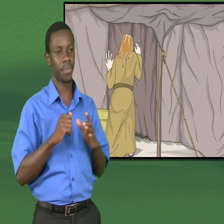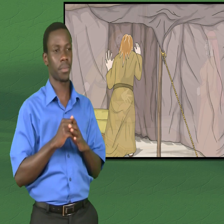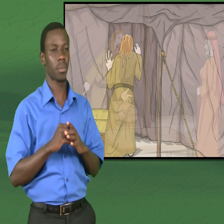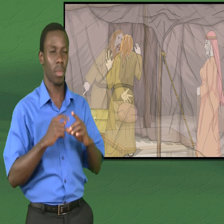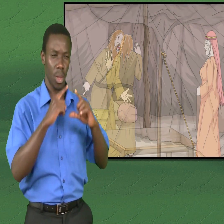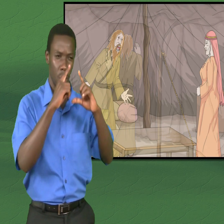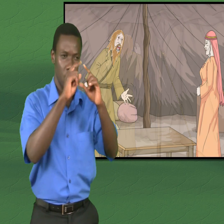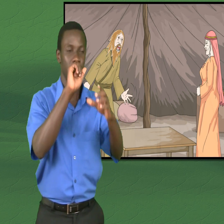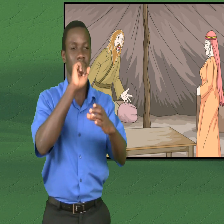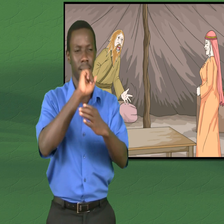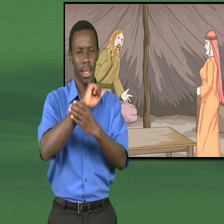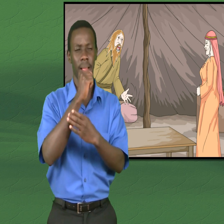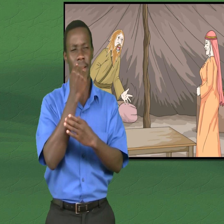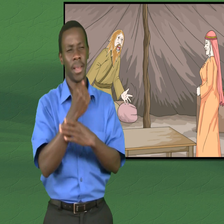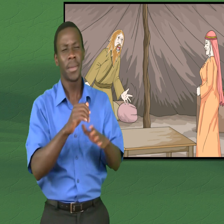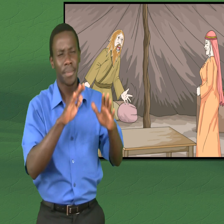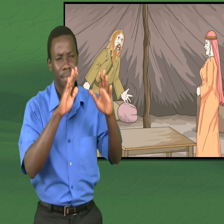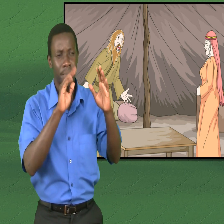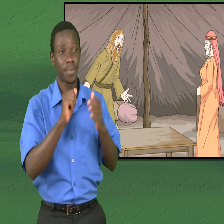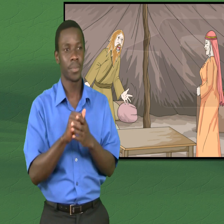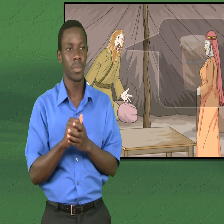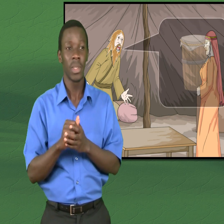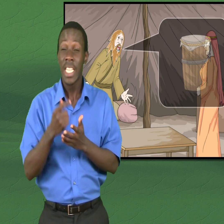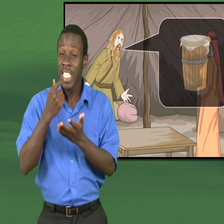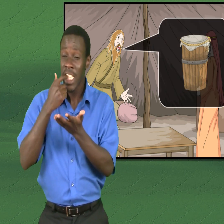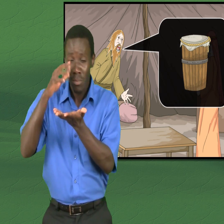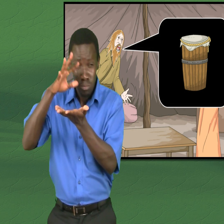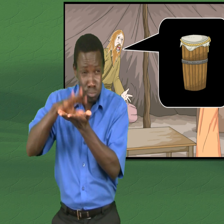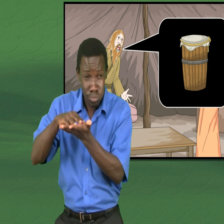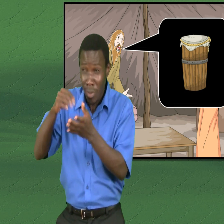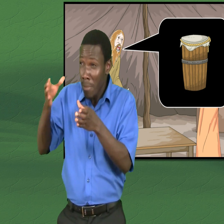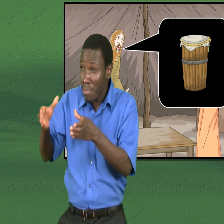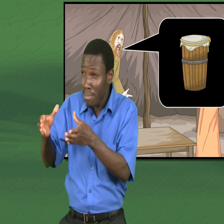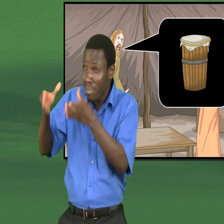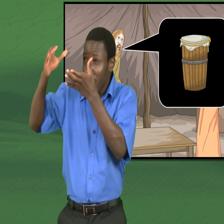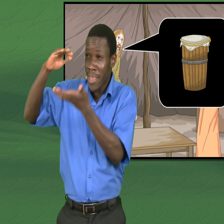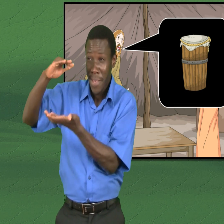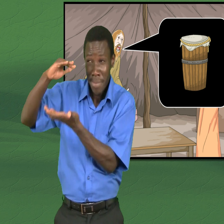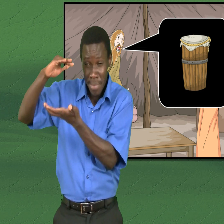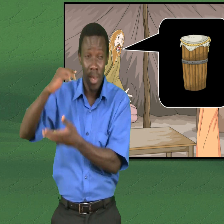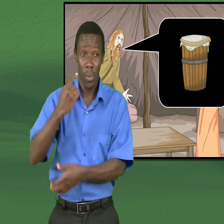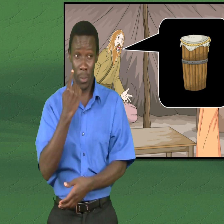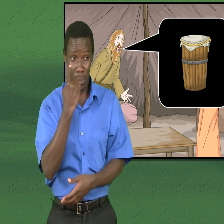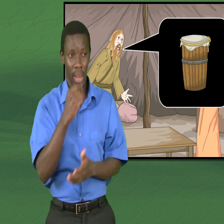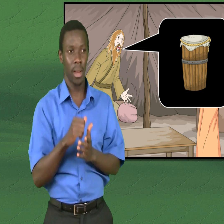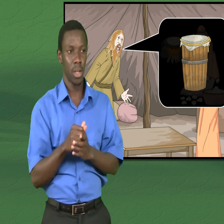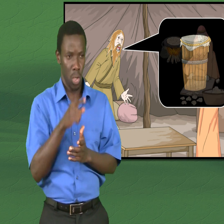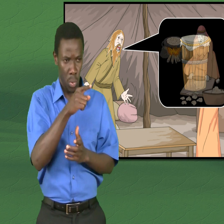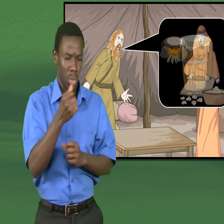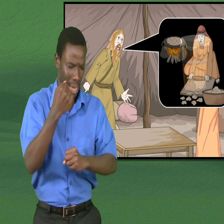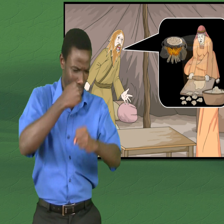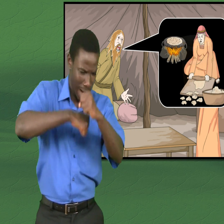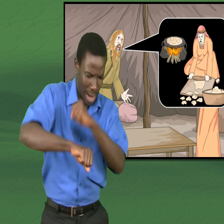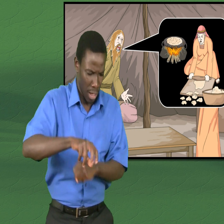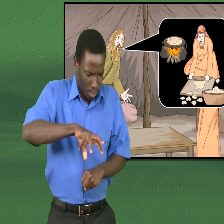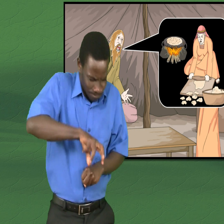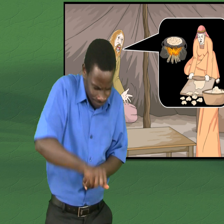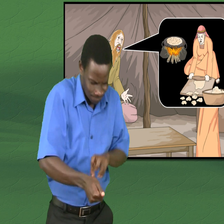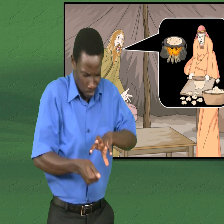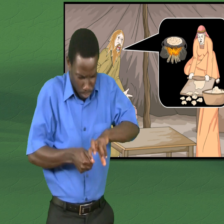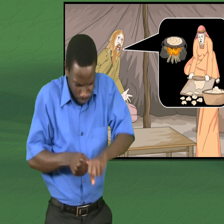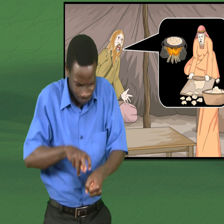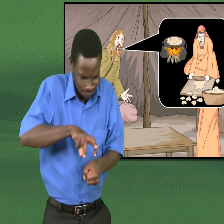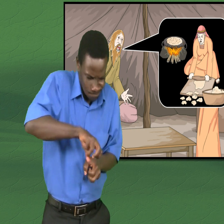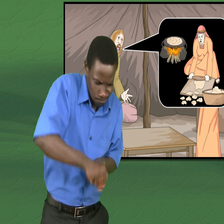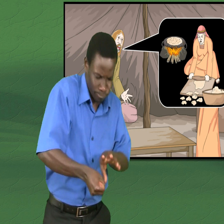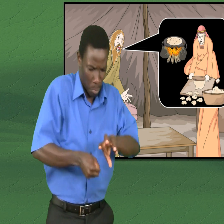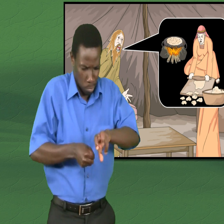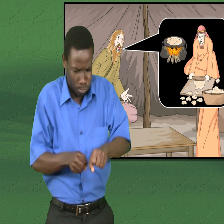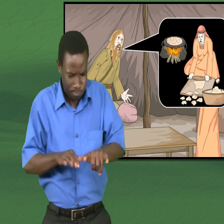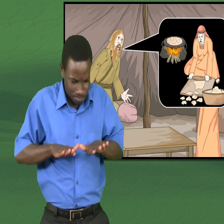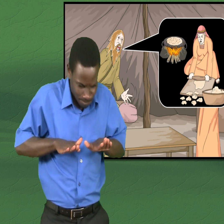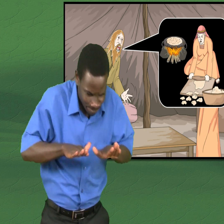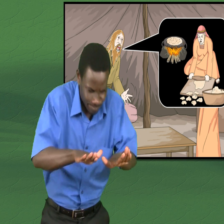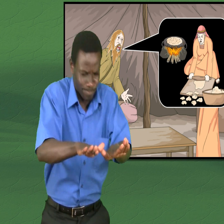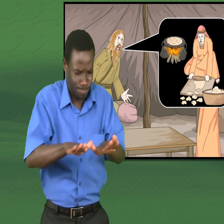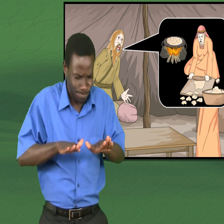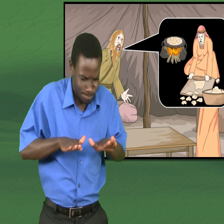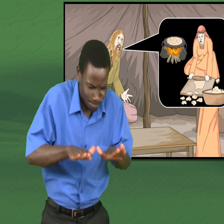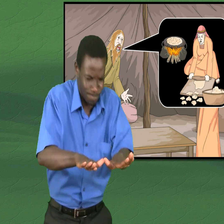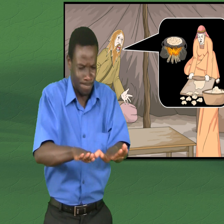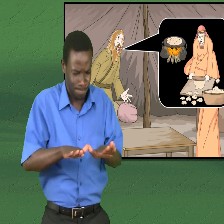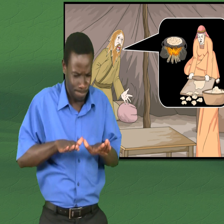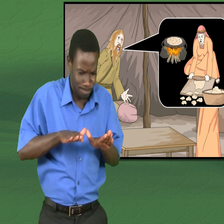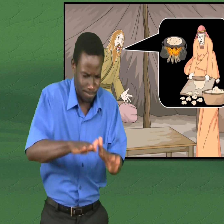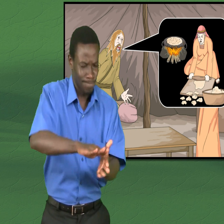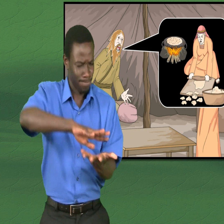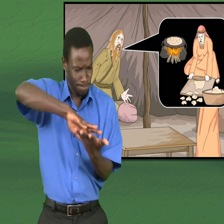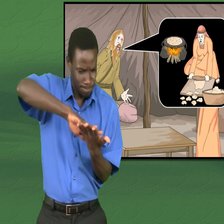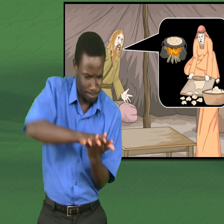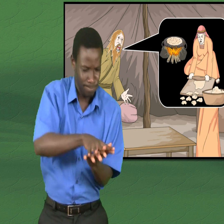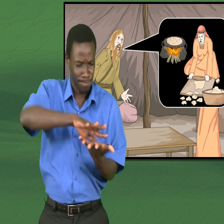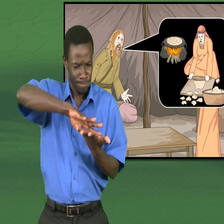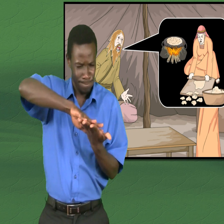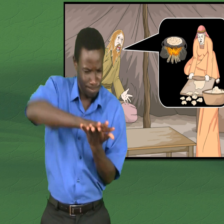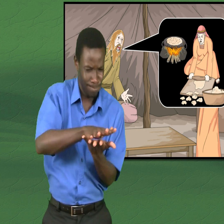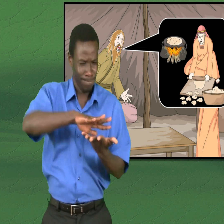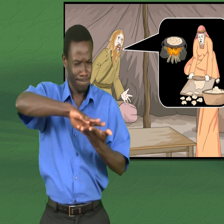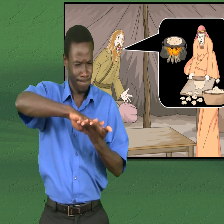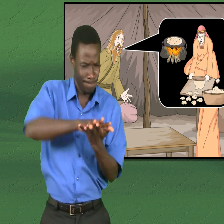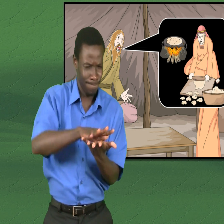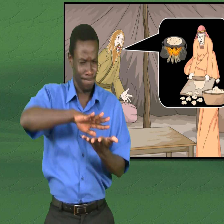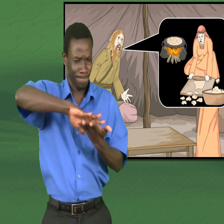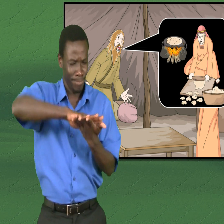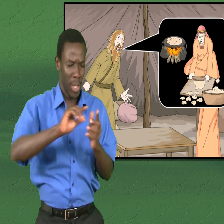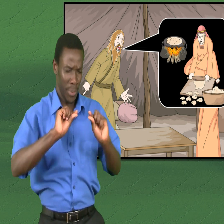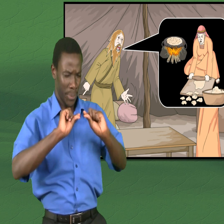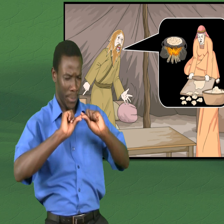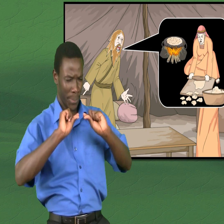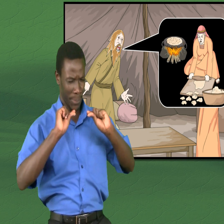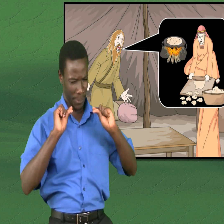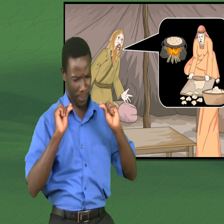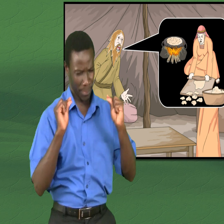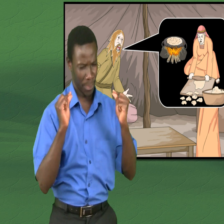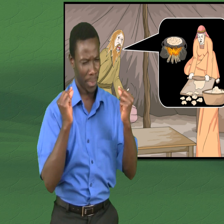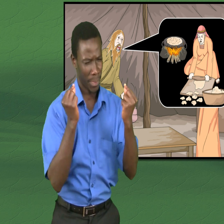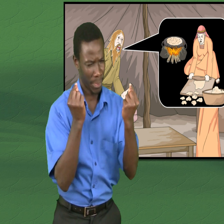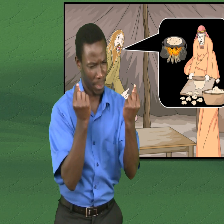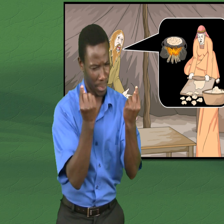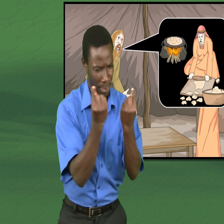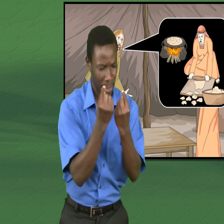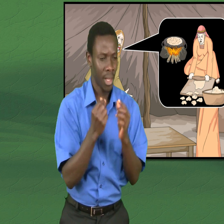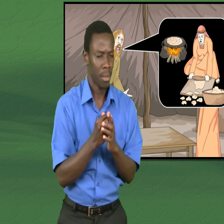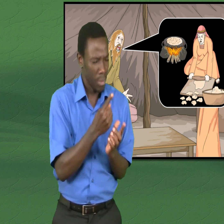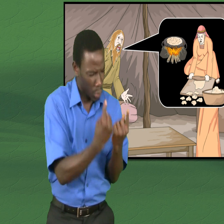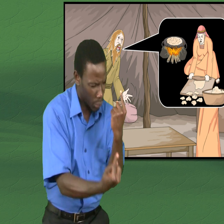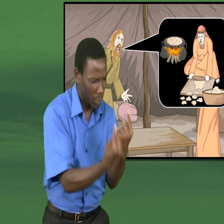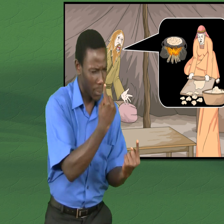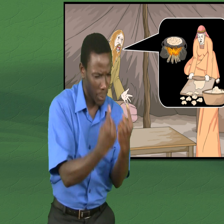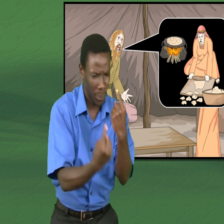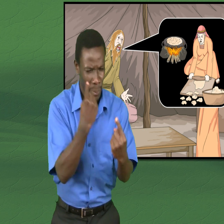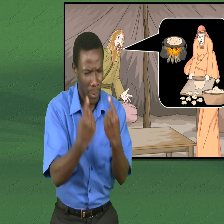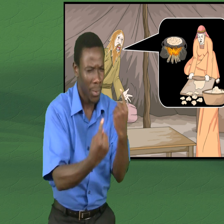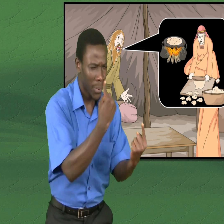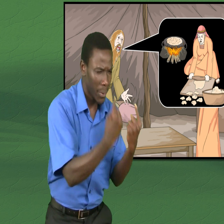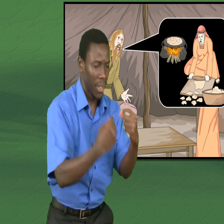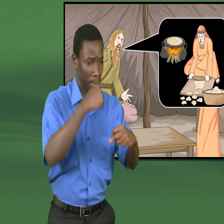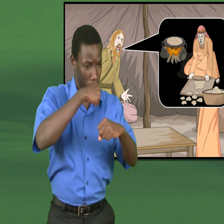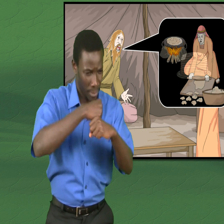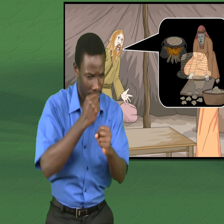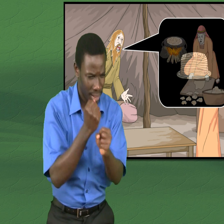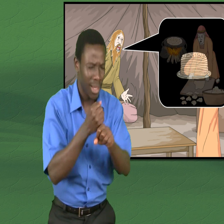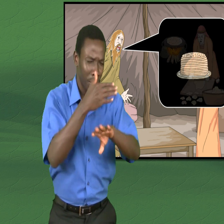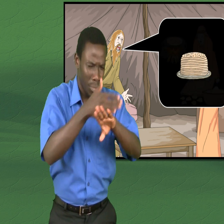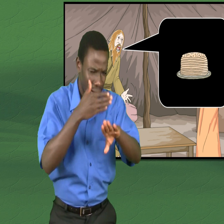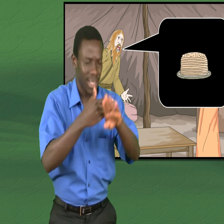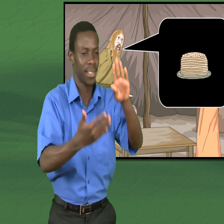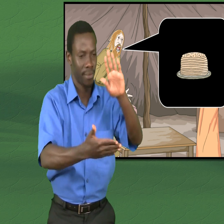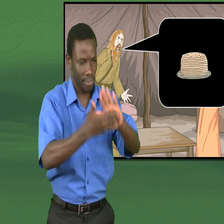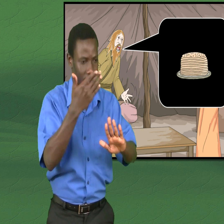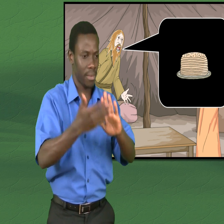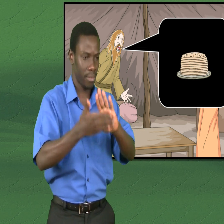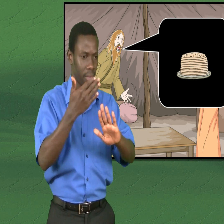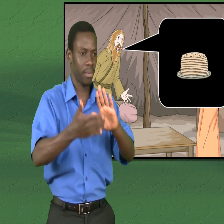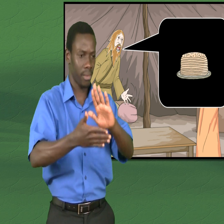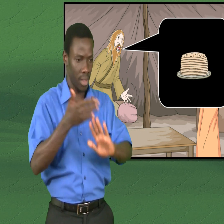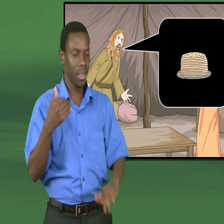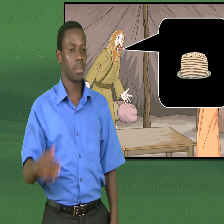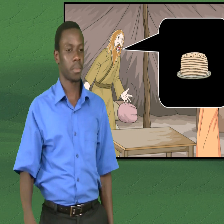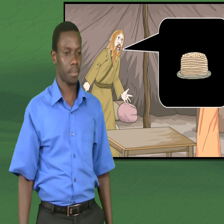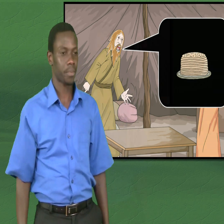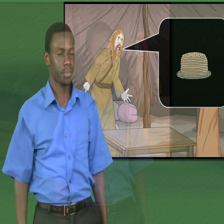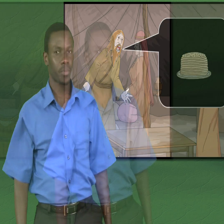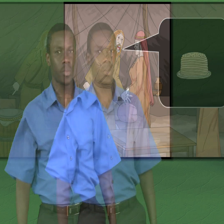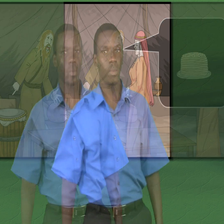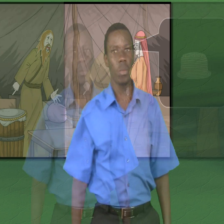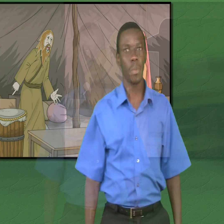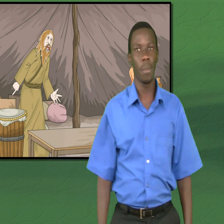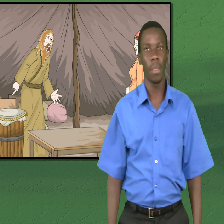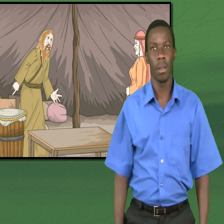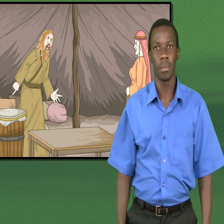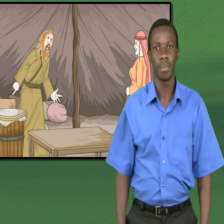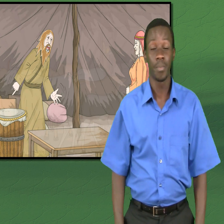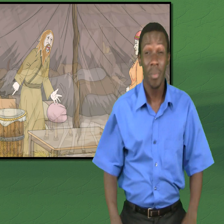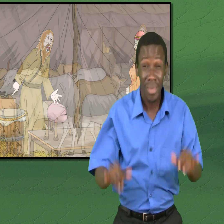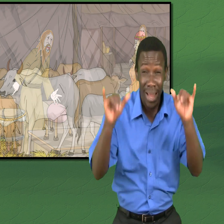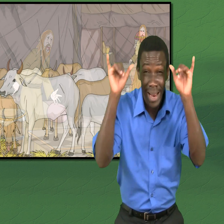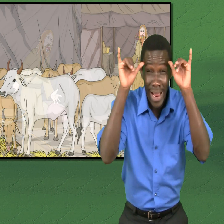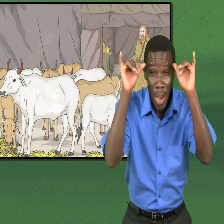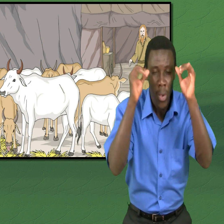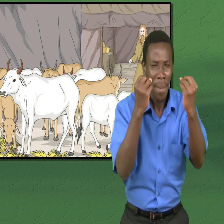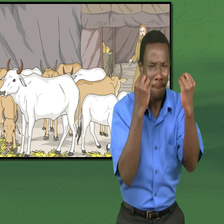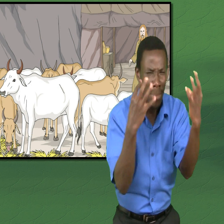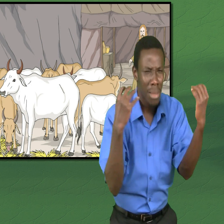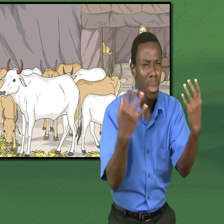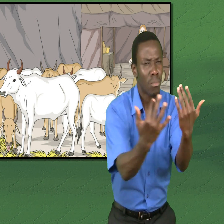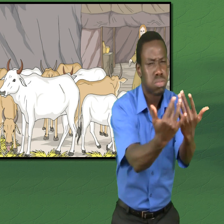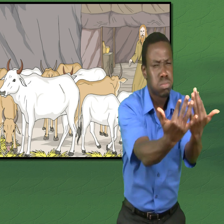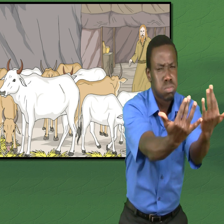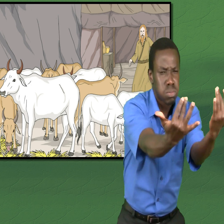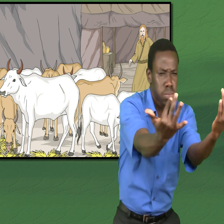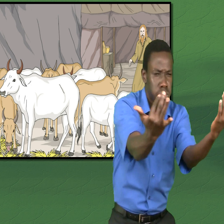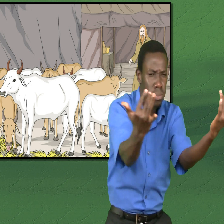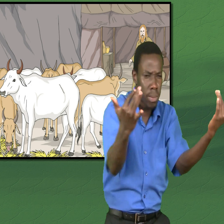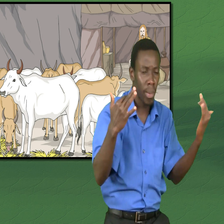Prepare three seahs of fine flour, knead it, and bake some bread.”